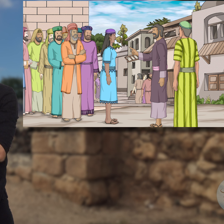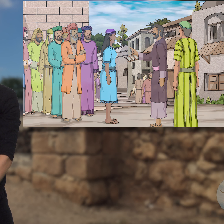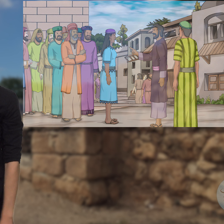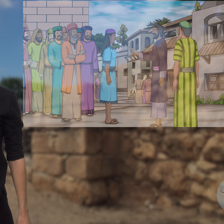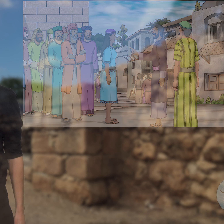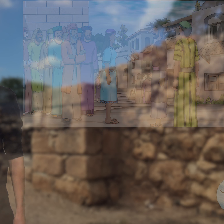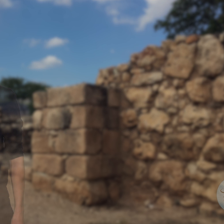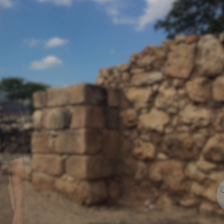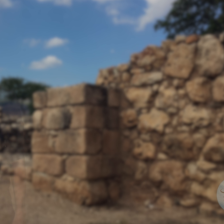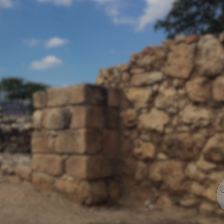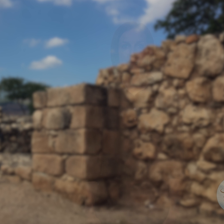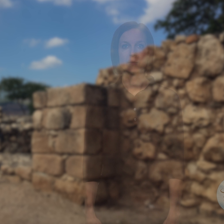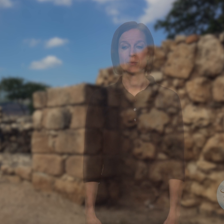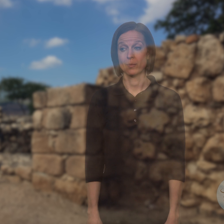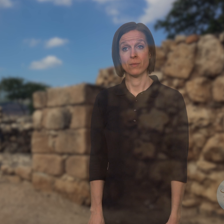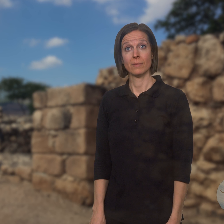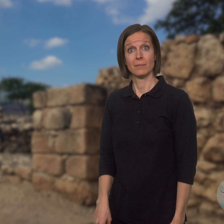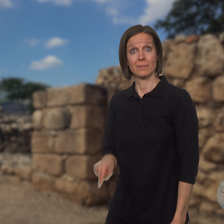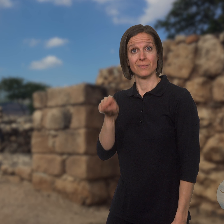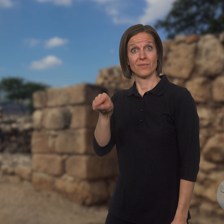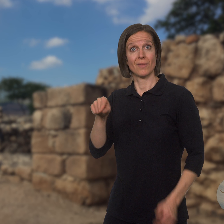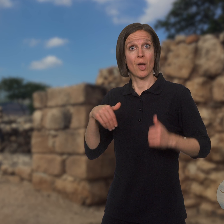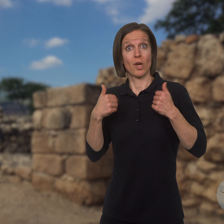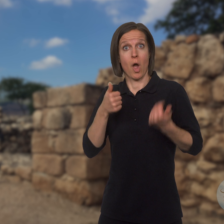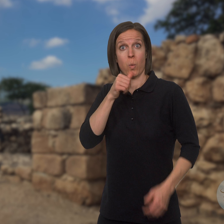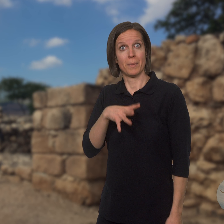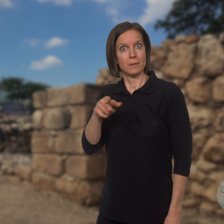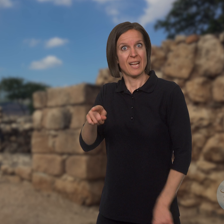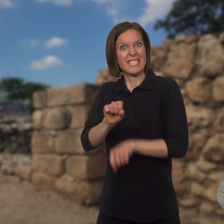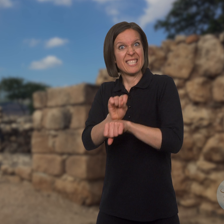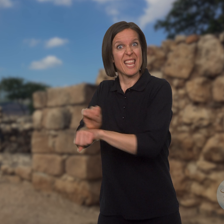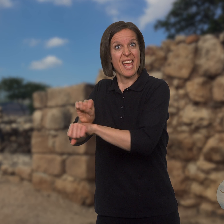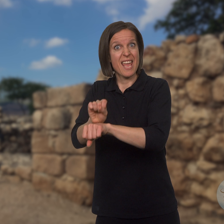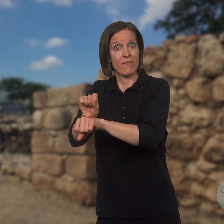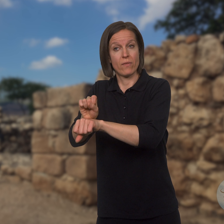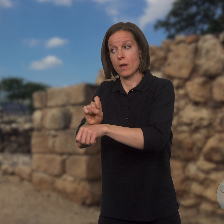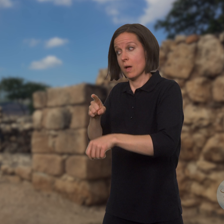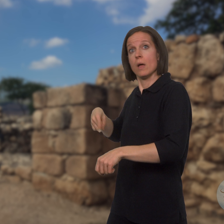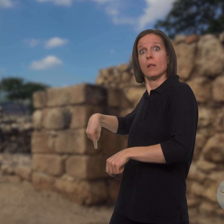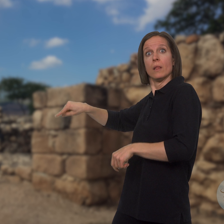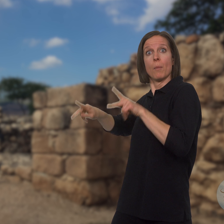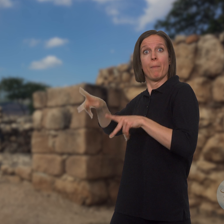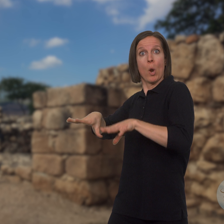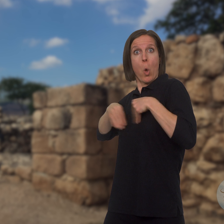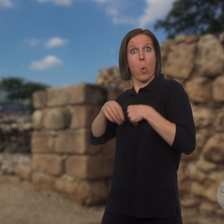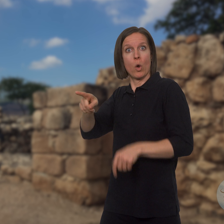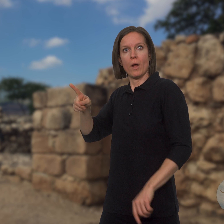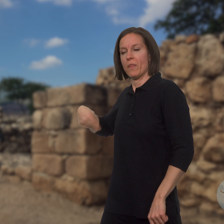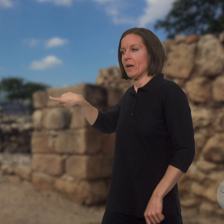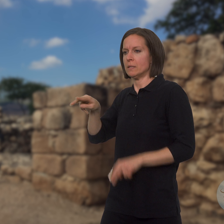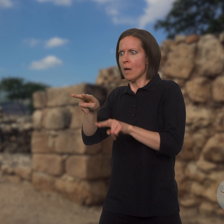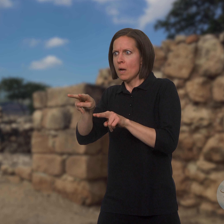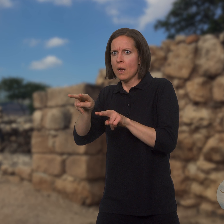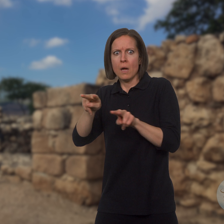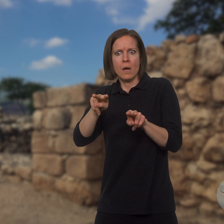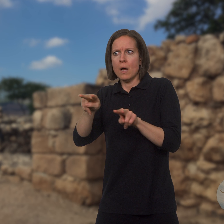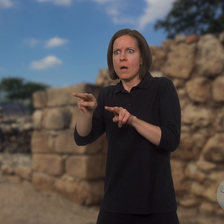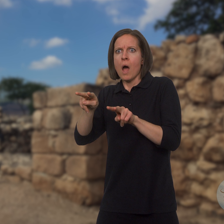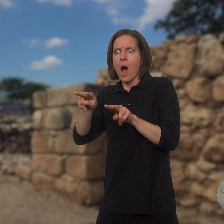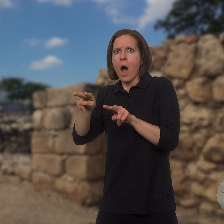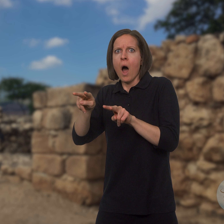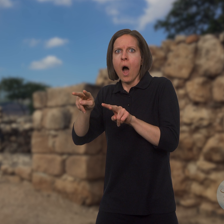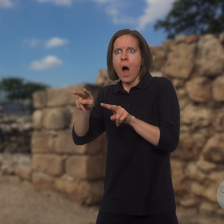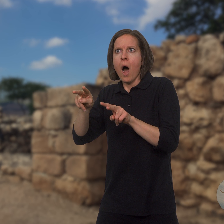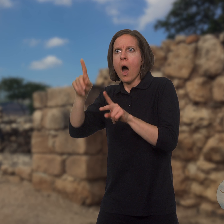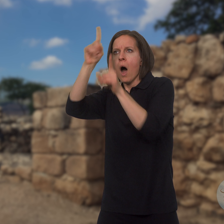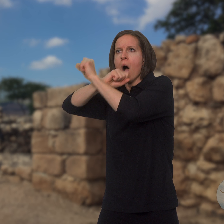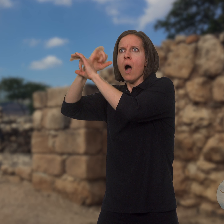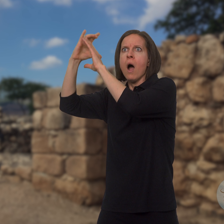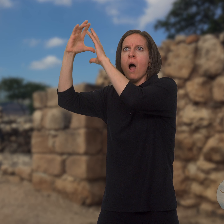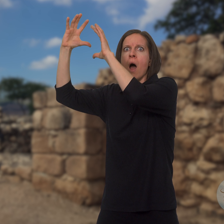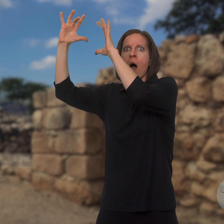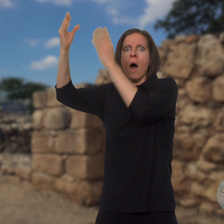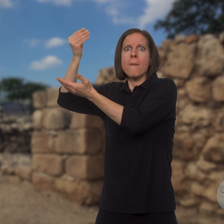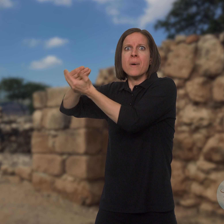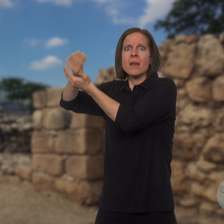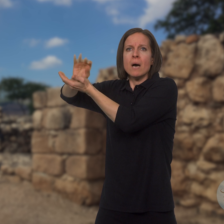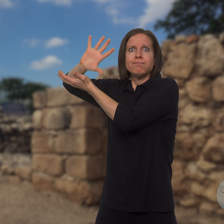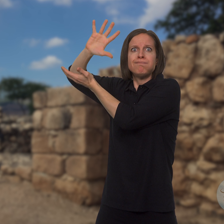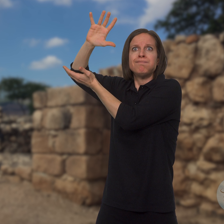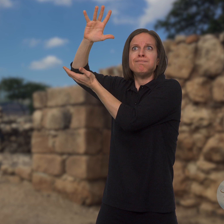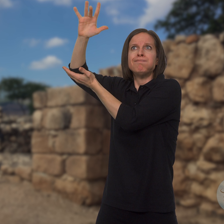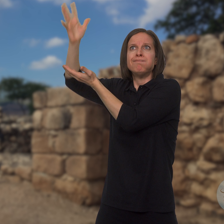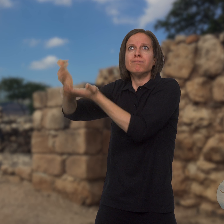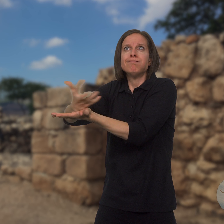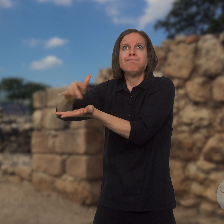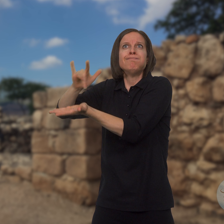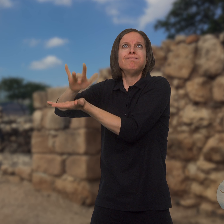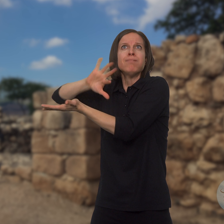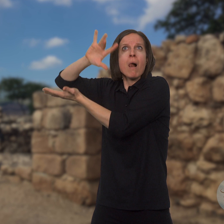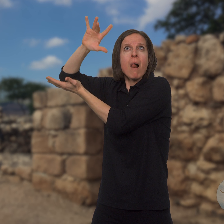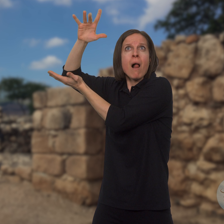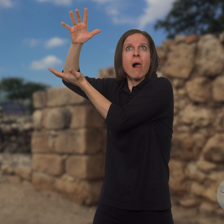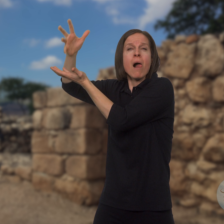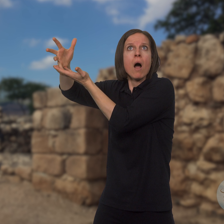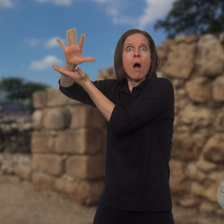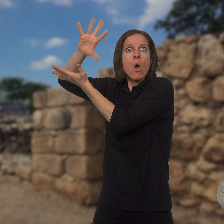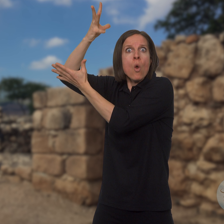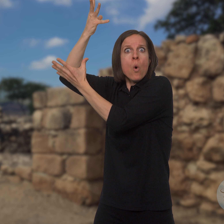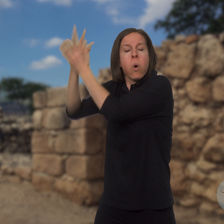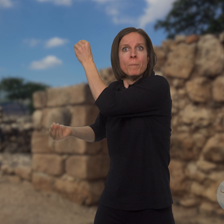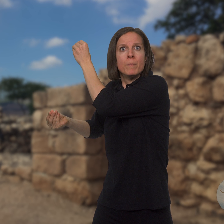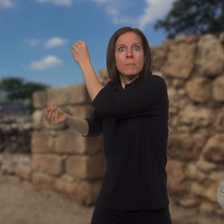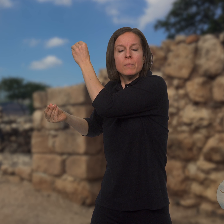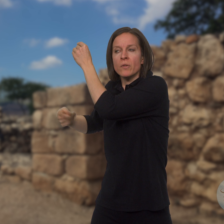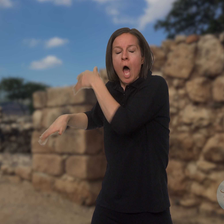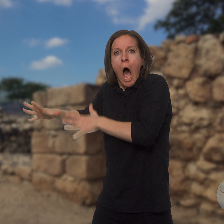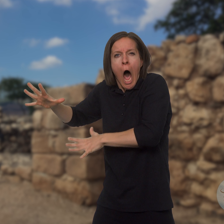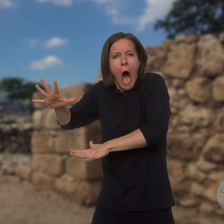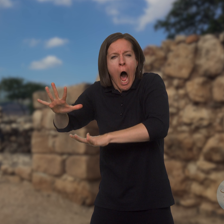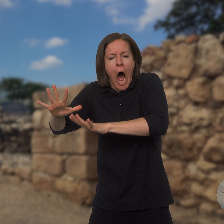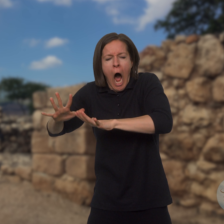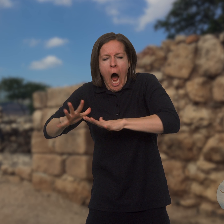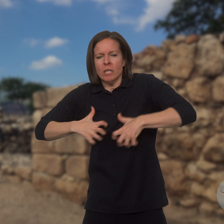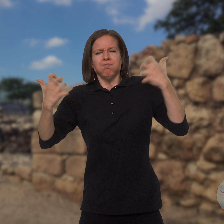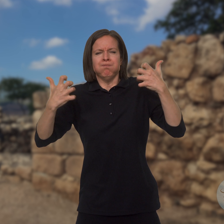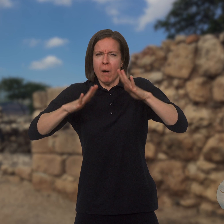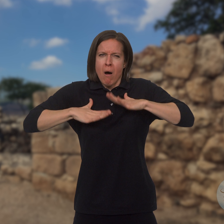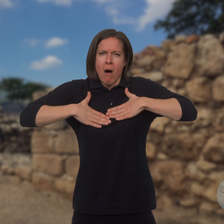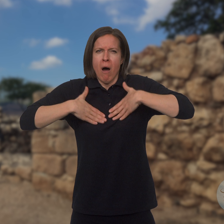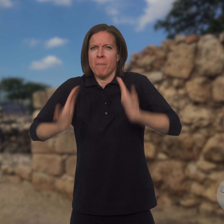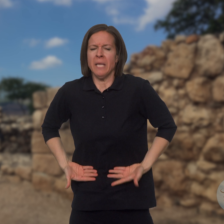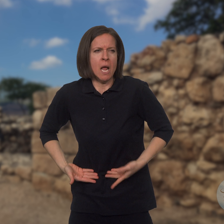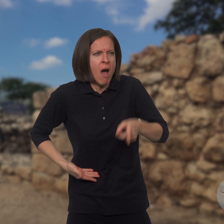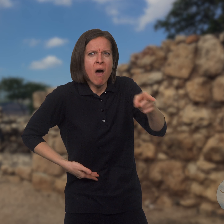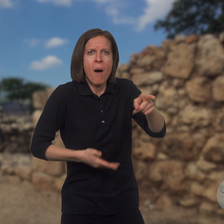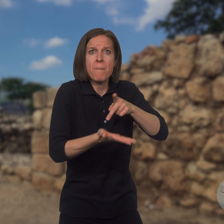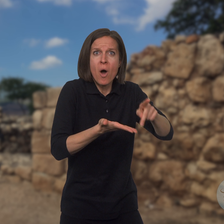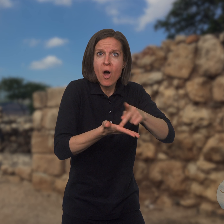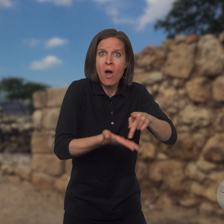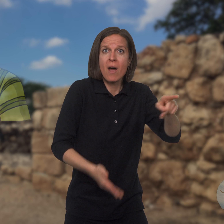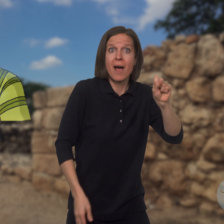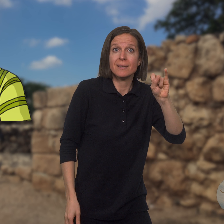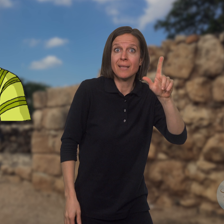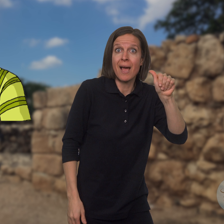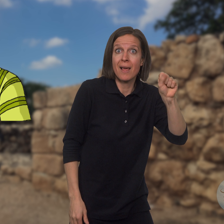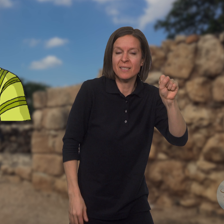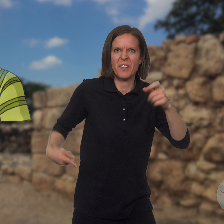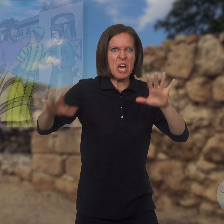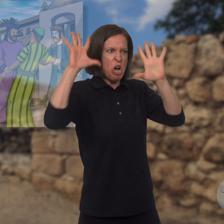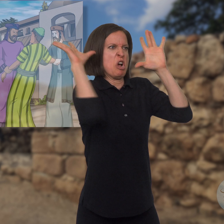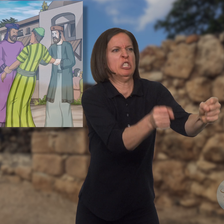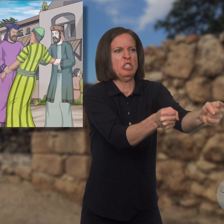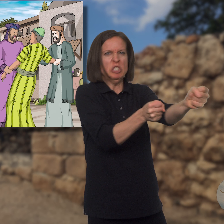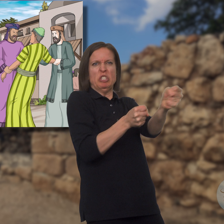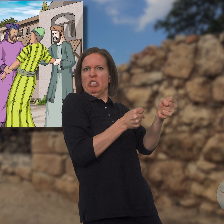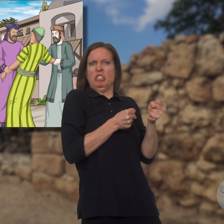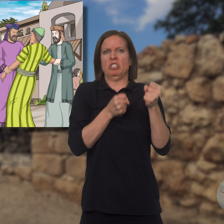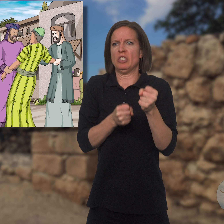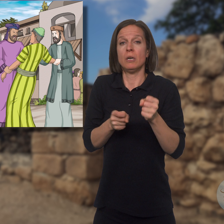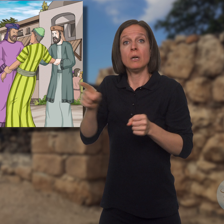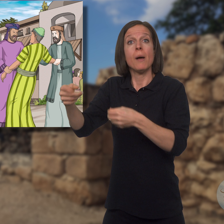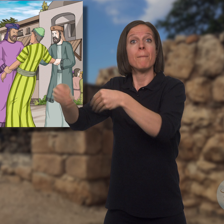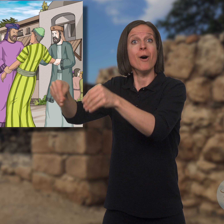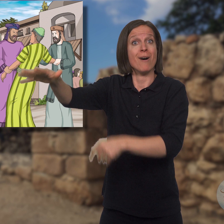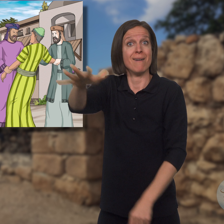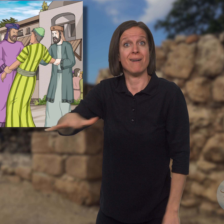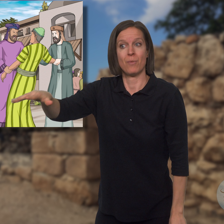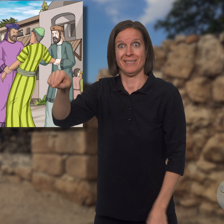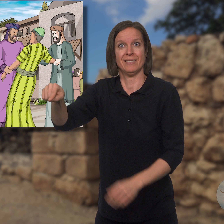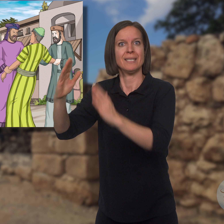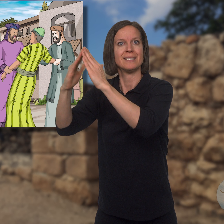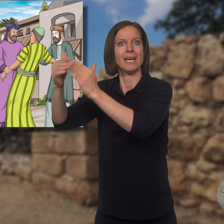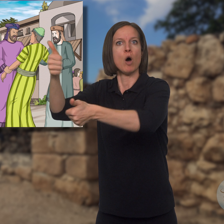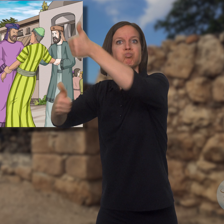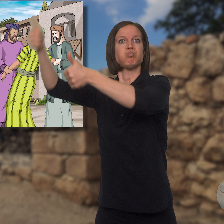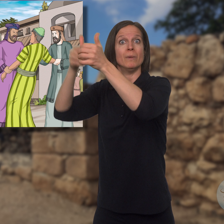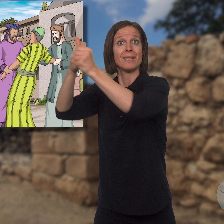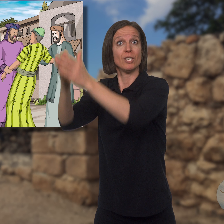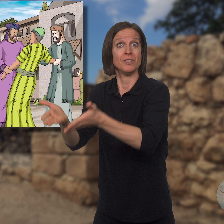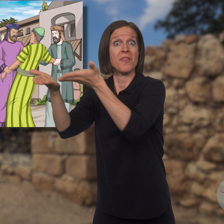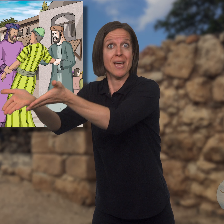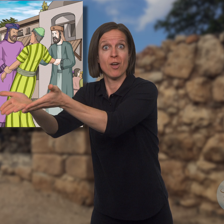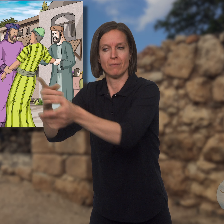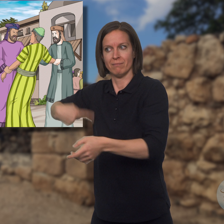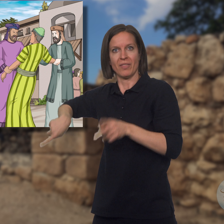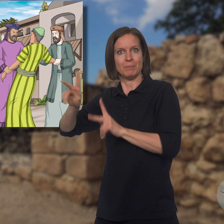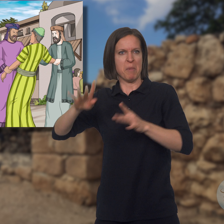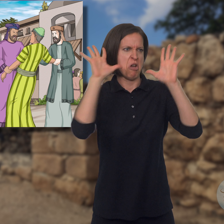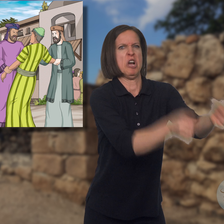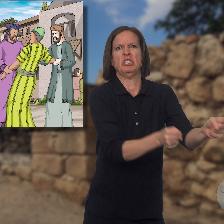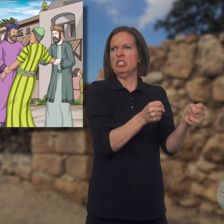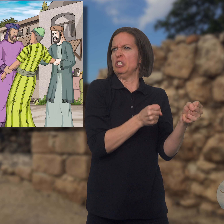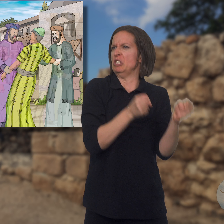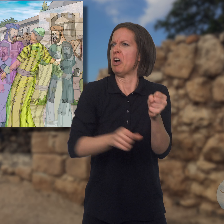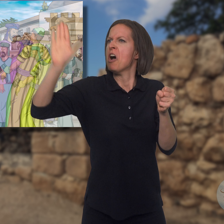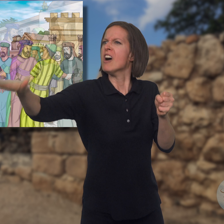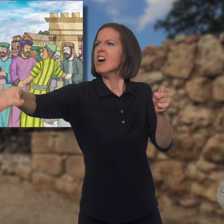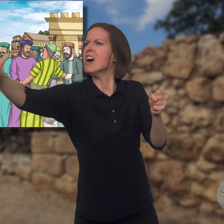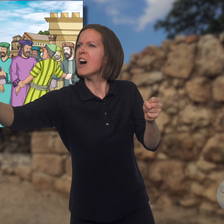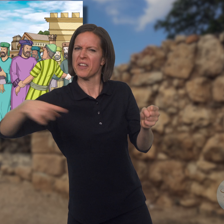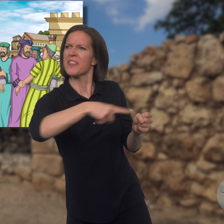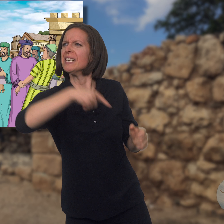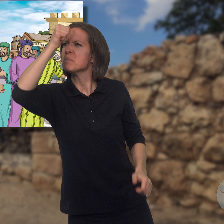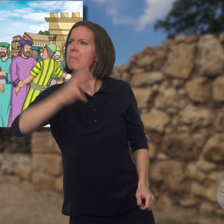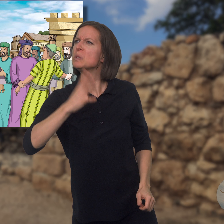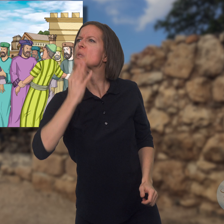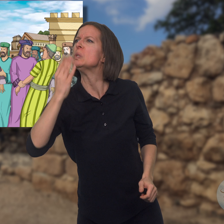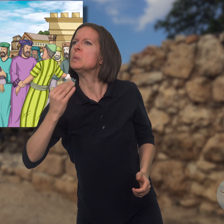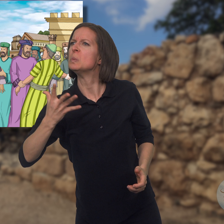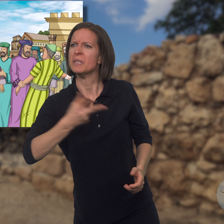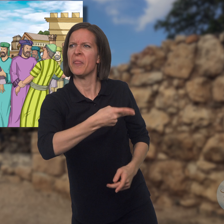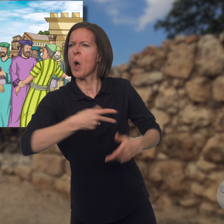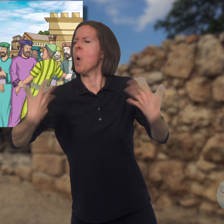When the girl’s owners saw that their hope of making money was gone, they seized Paul and Silas and dragged them before the authorities in the marketplace.